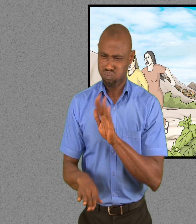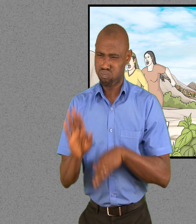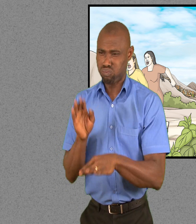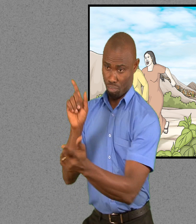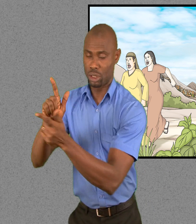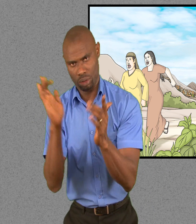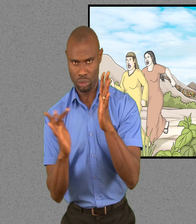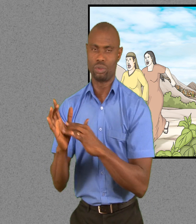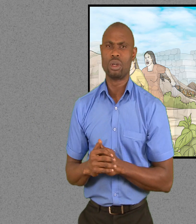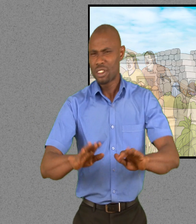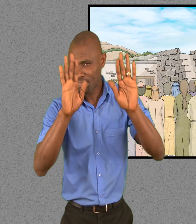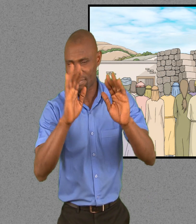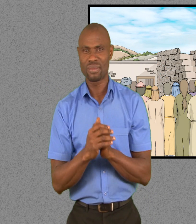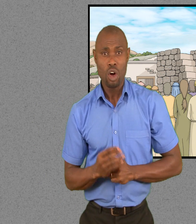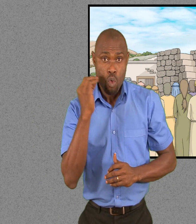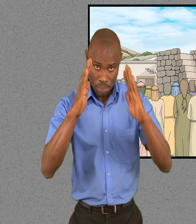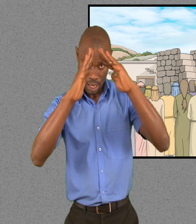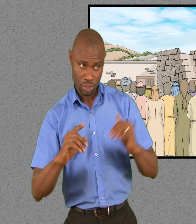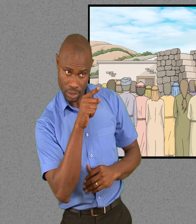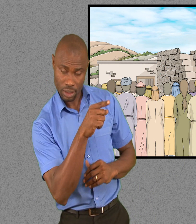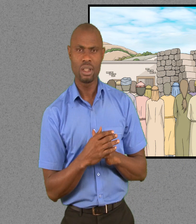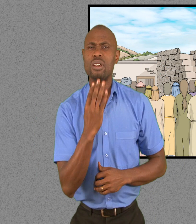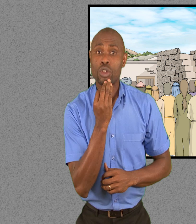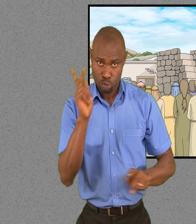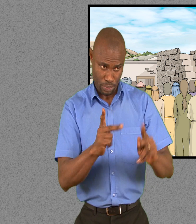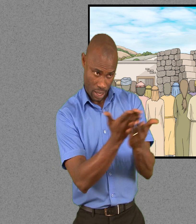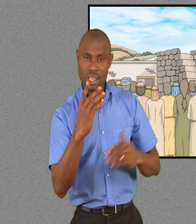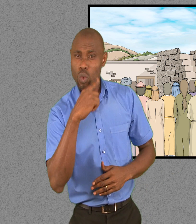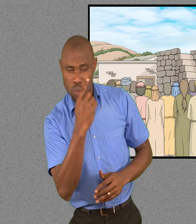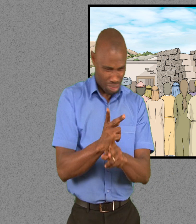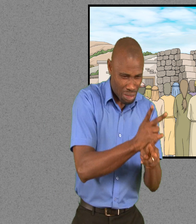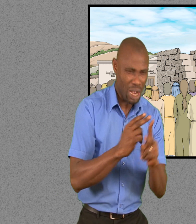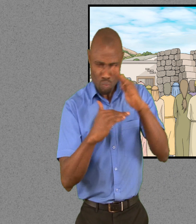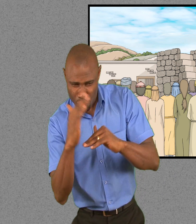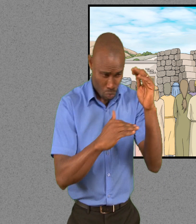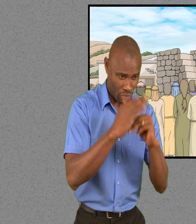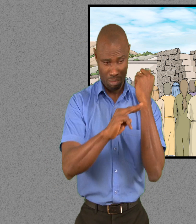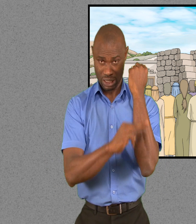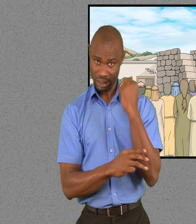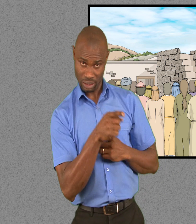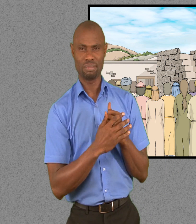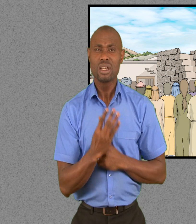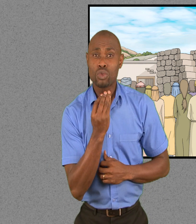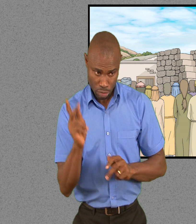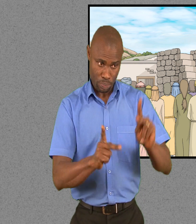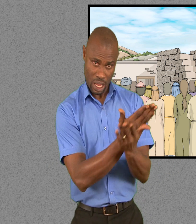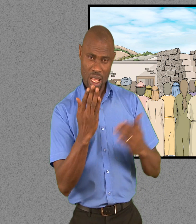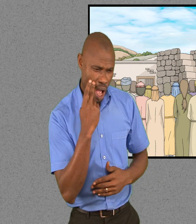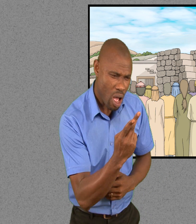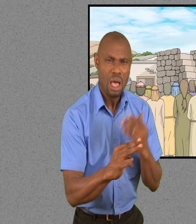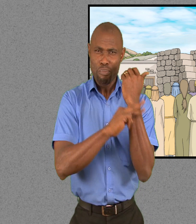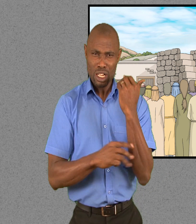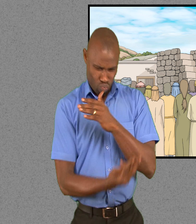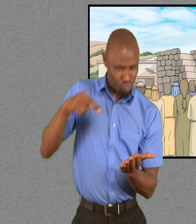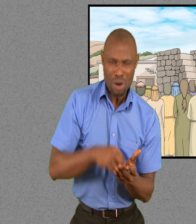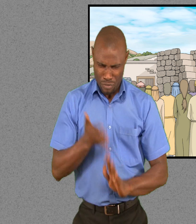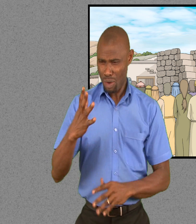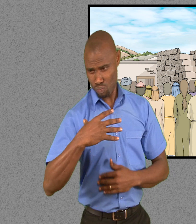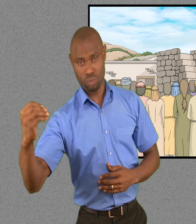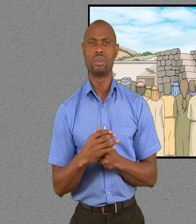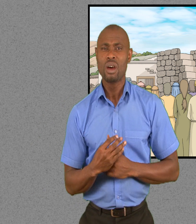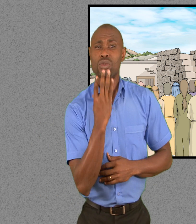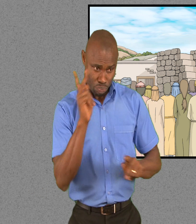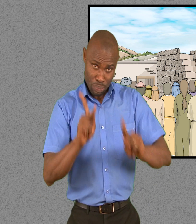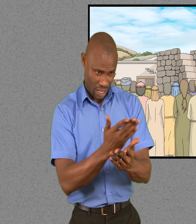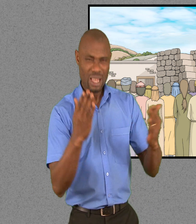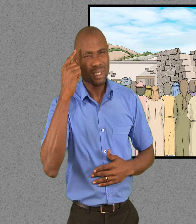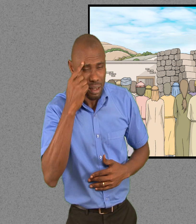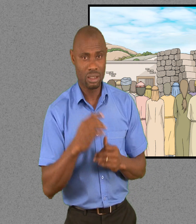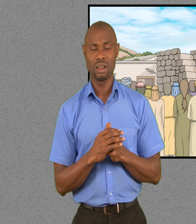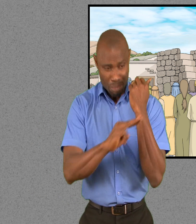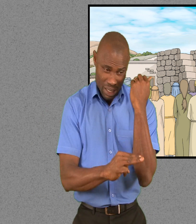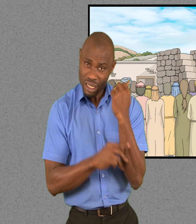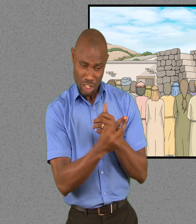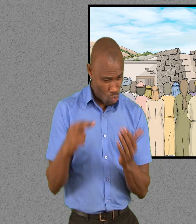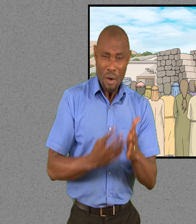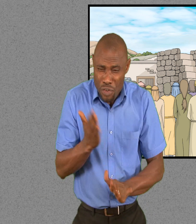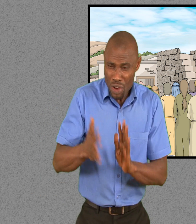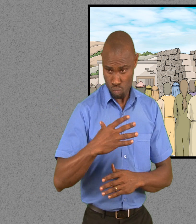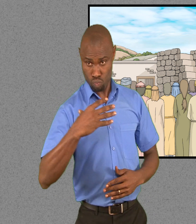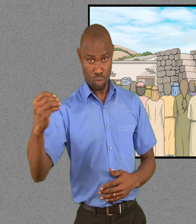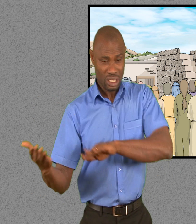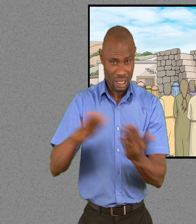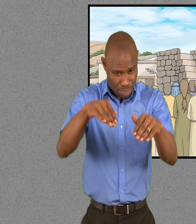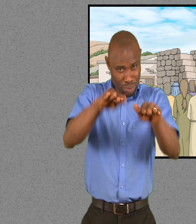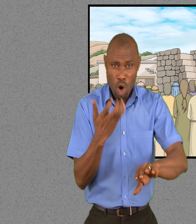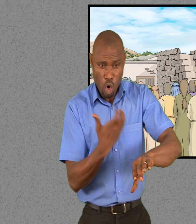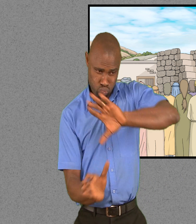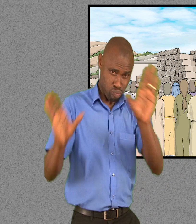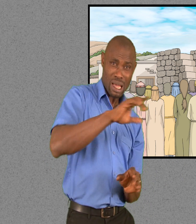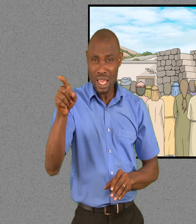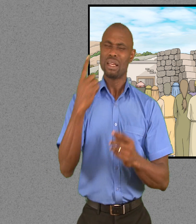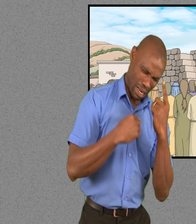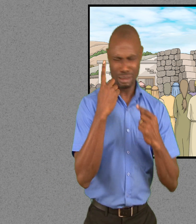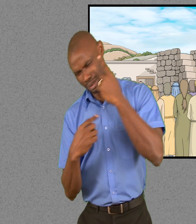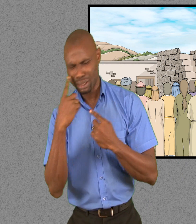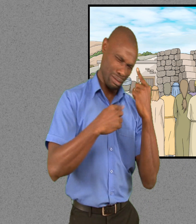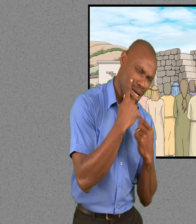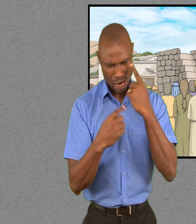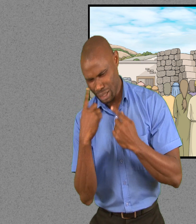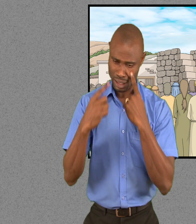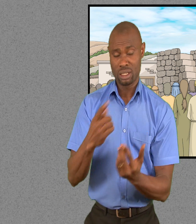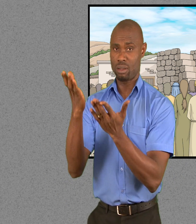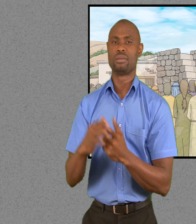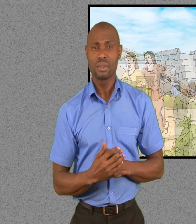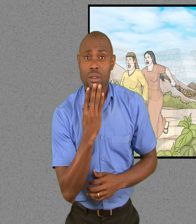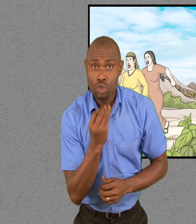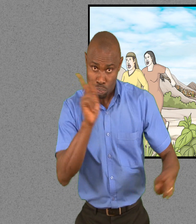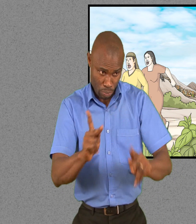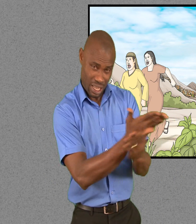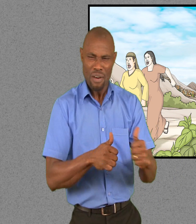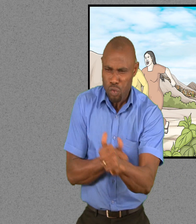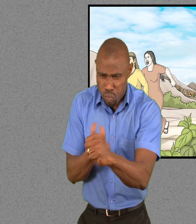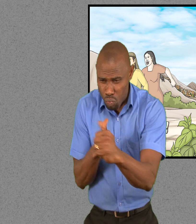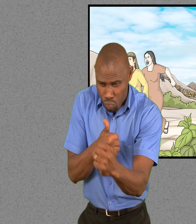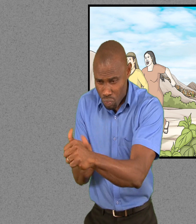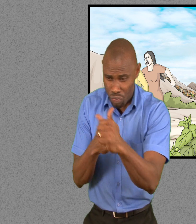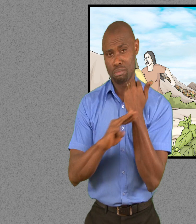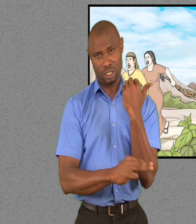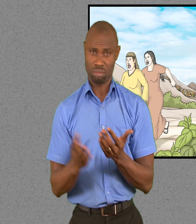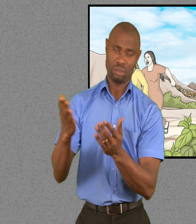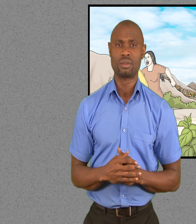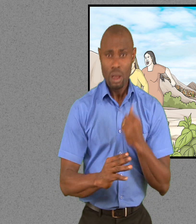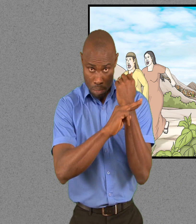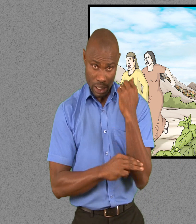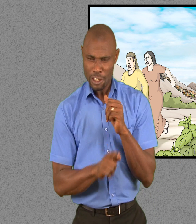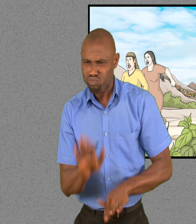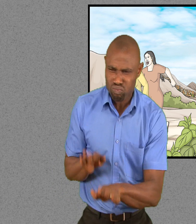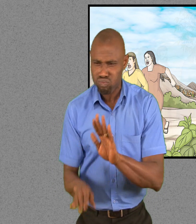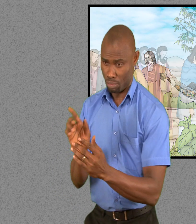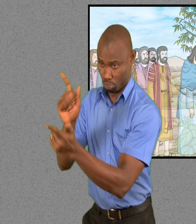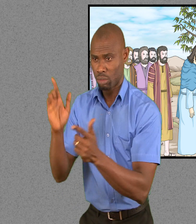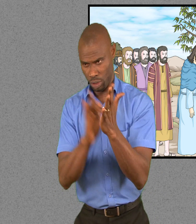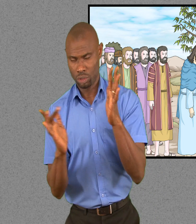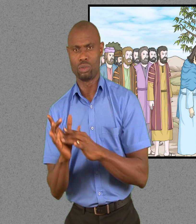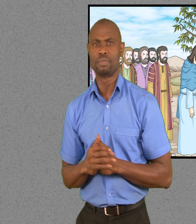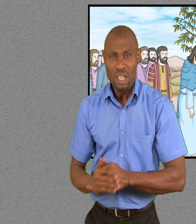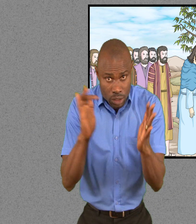When the Jews who were in the house consoling Mary saw how quickly she got up and went out, they followed her, supposing she was going to the tomb to mourn there.